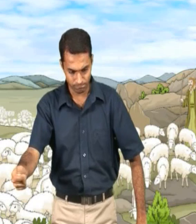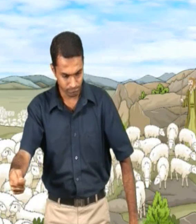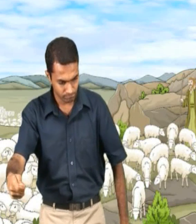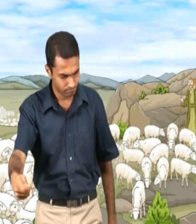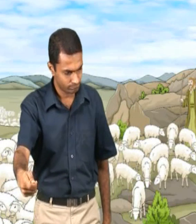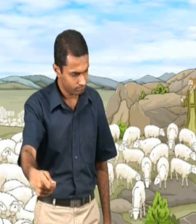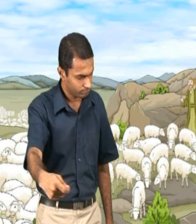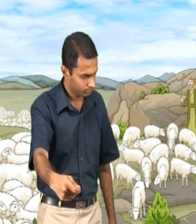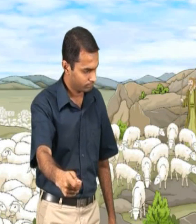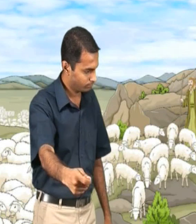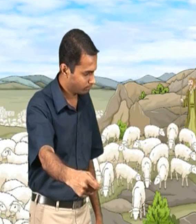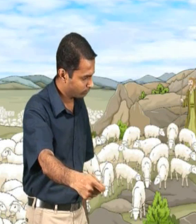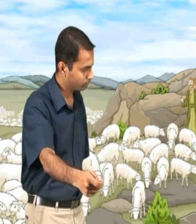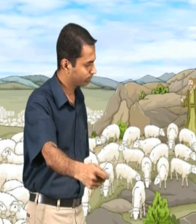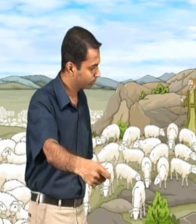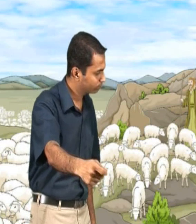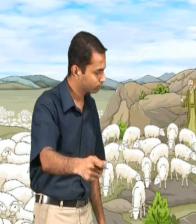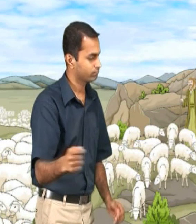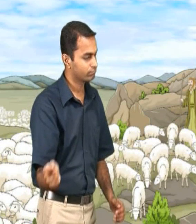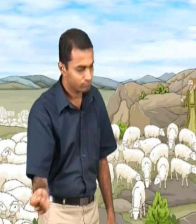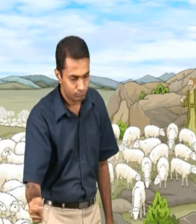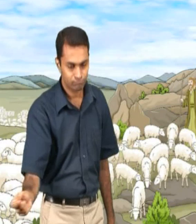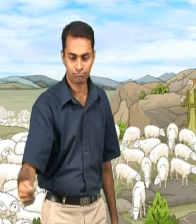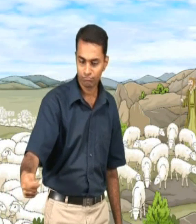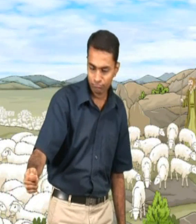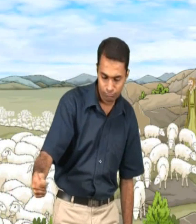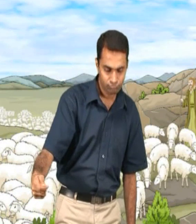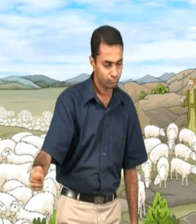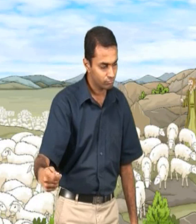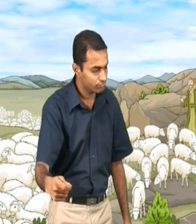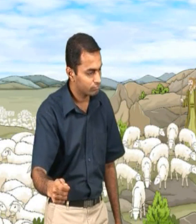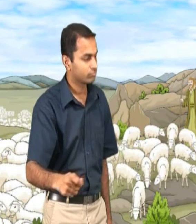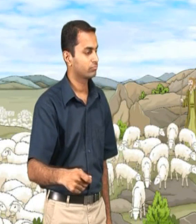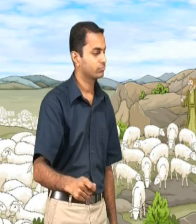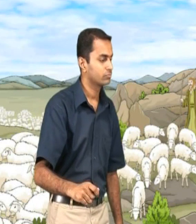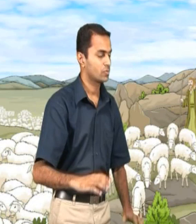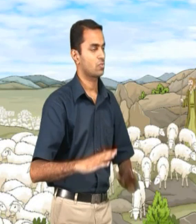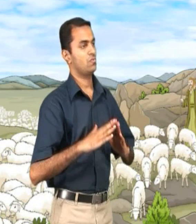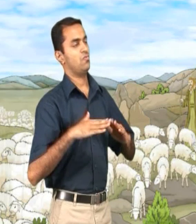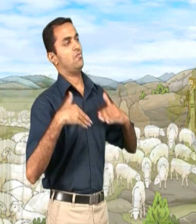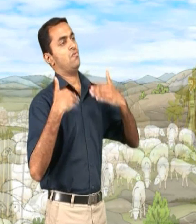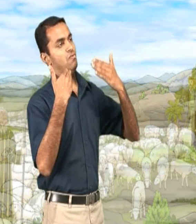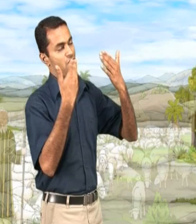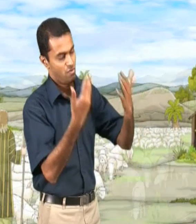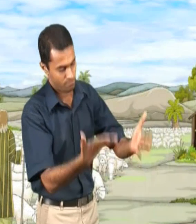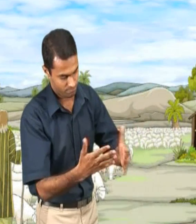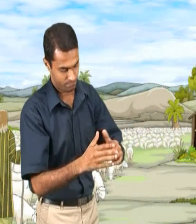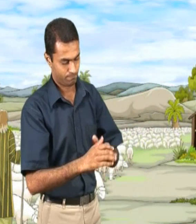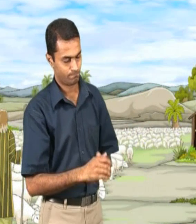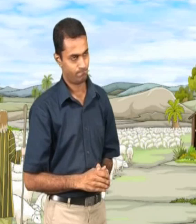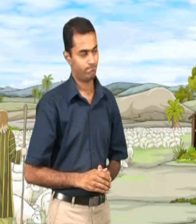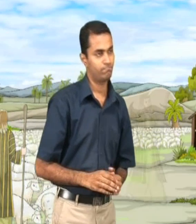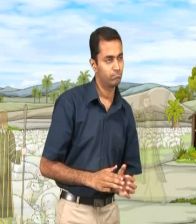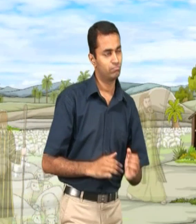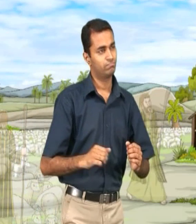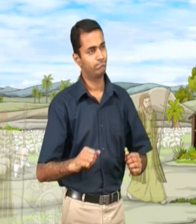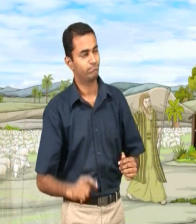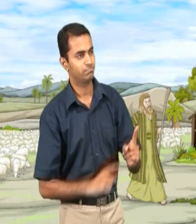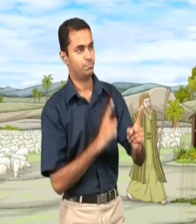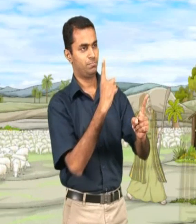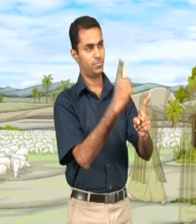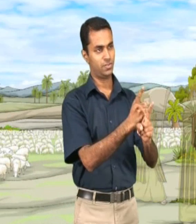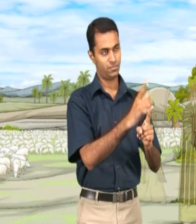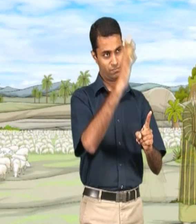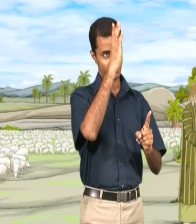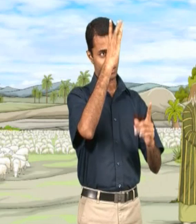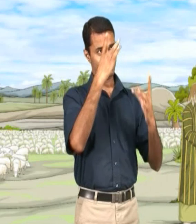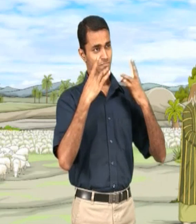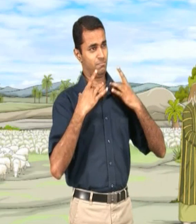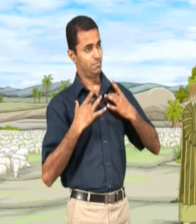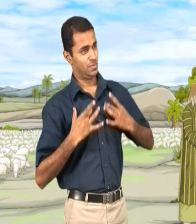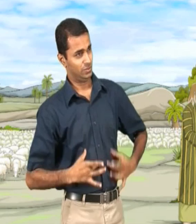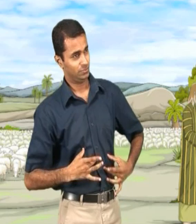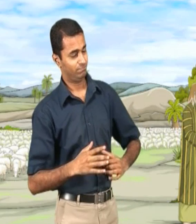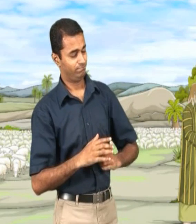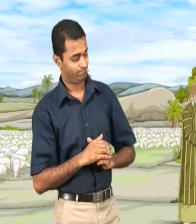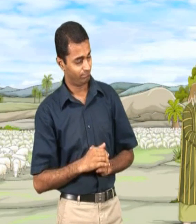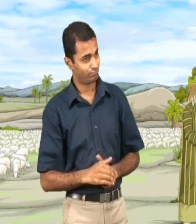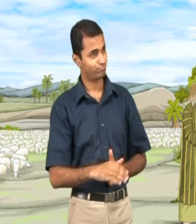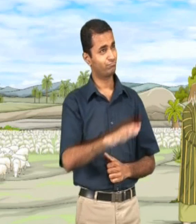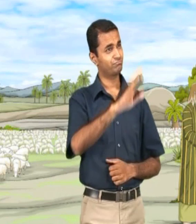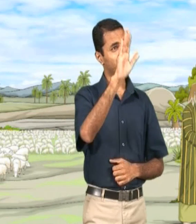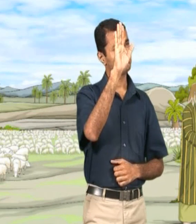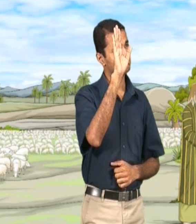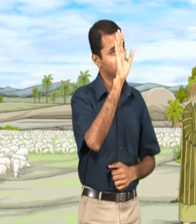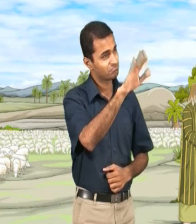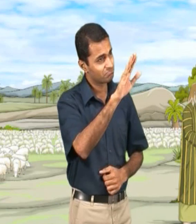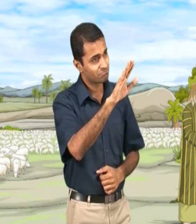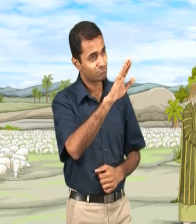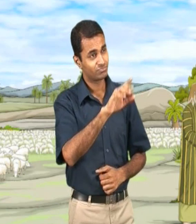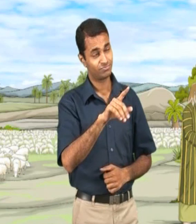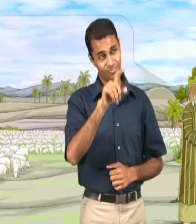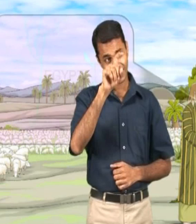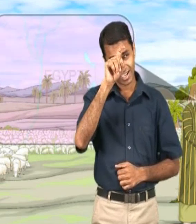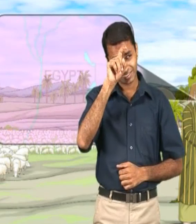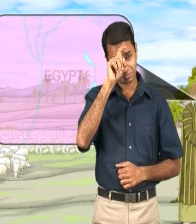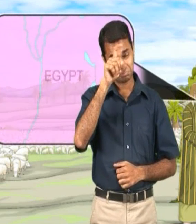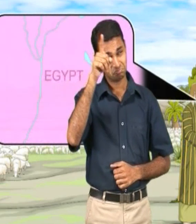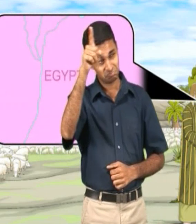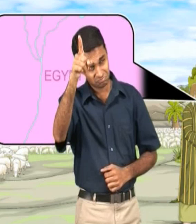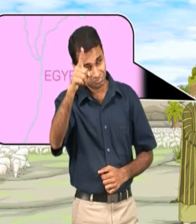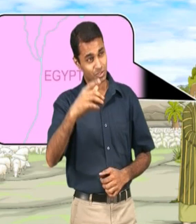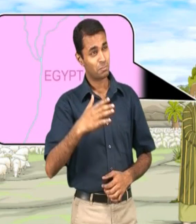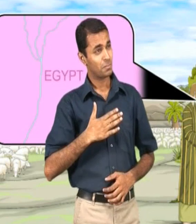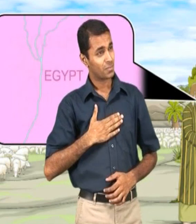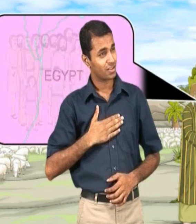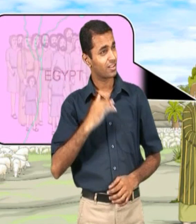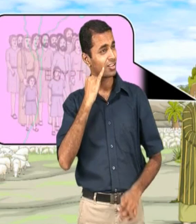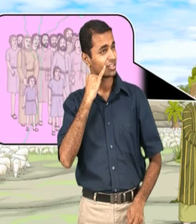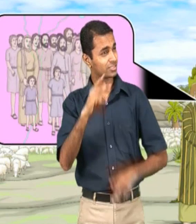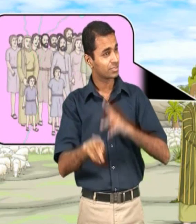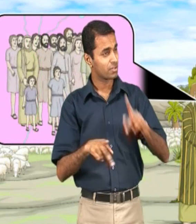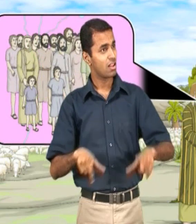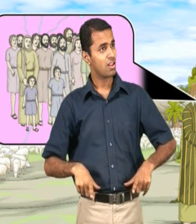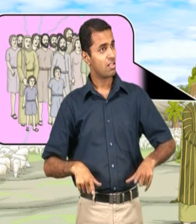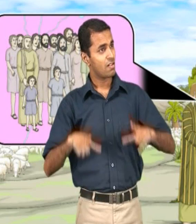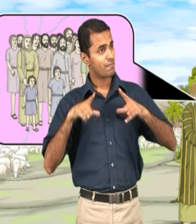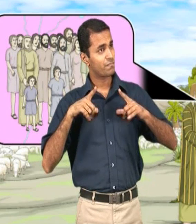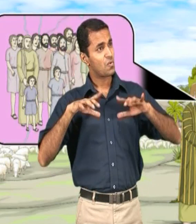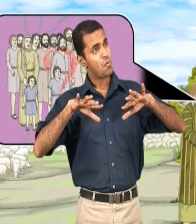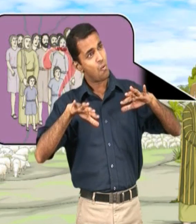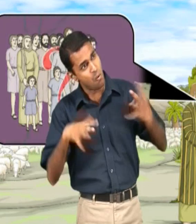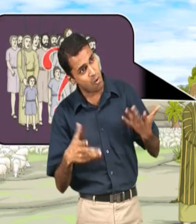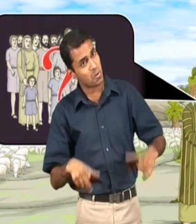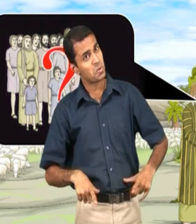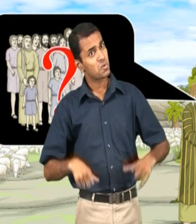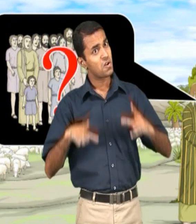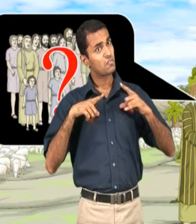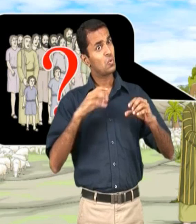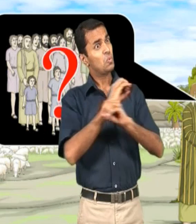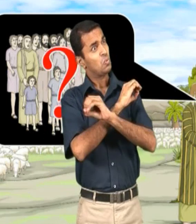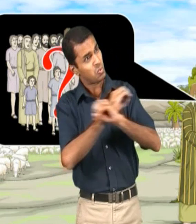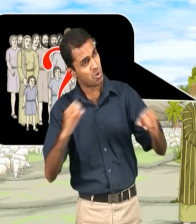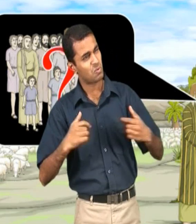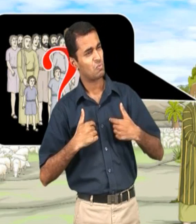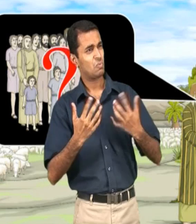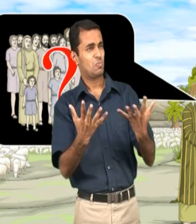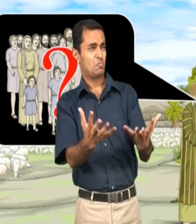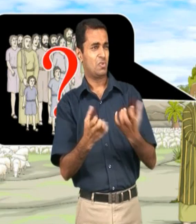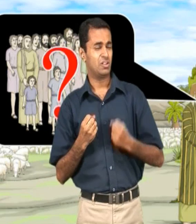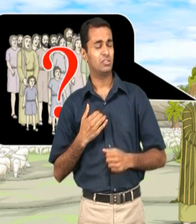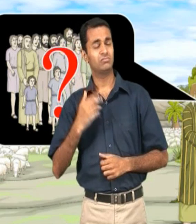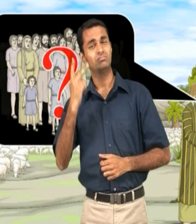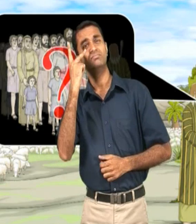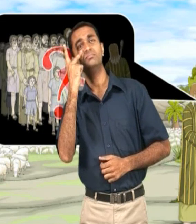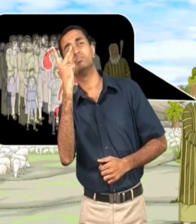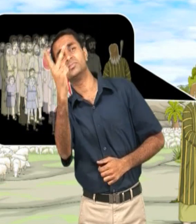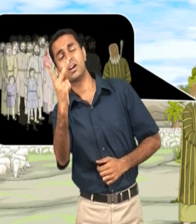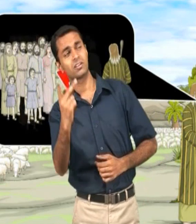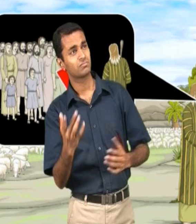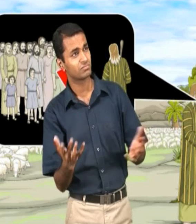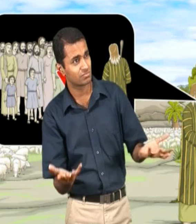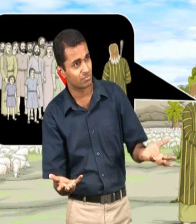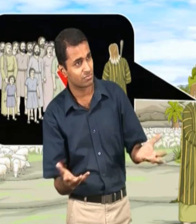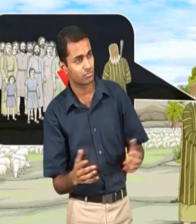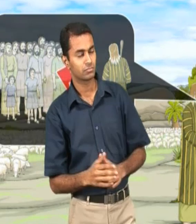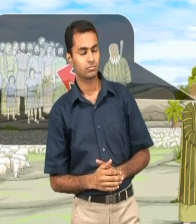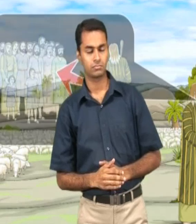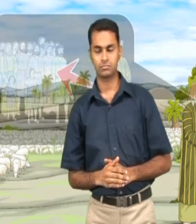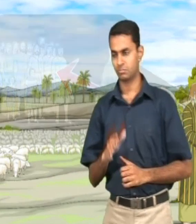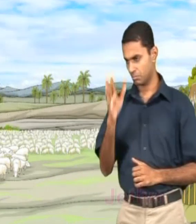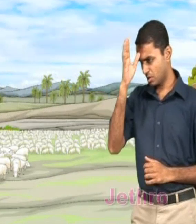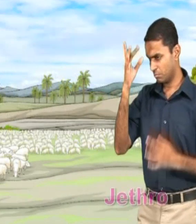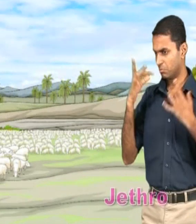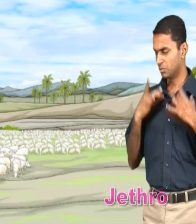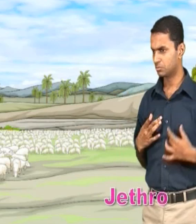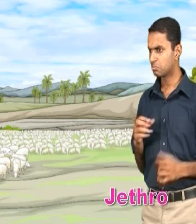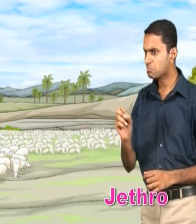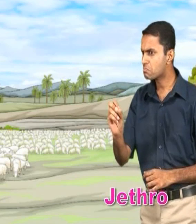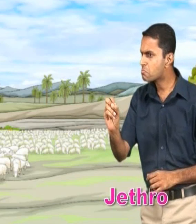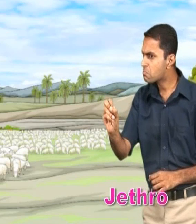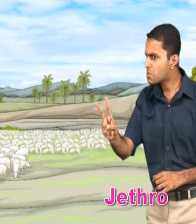Then Moses went back to his father-in-law Jethro and said to him, “Please let me return to my brothers in Egypt to see if they are still alive.”